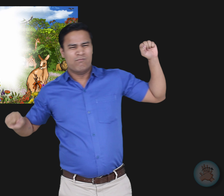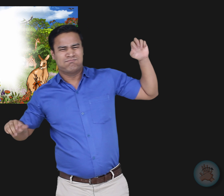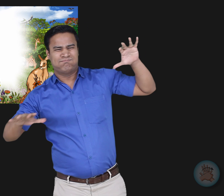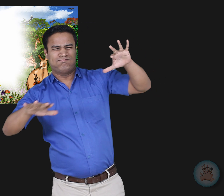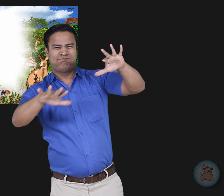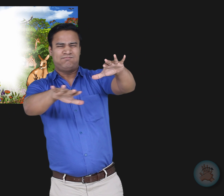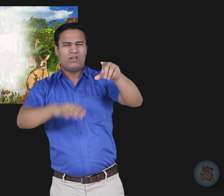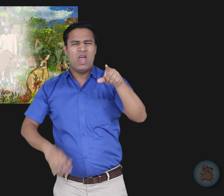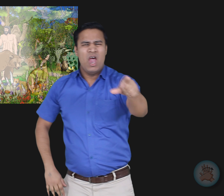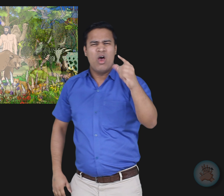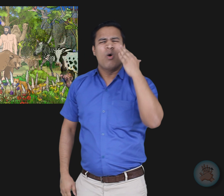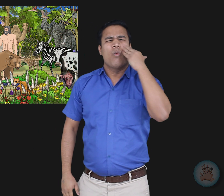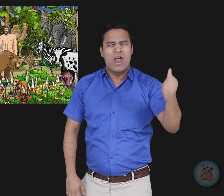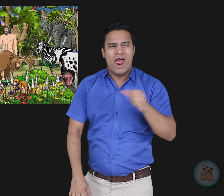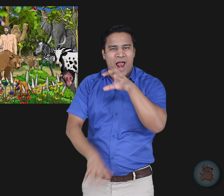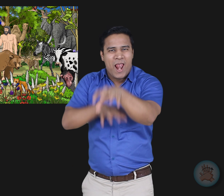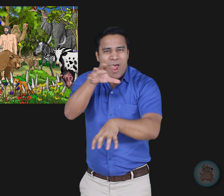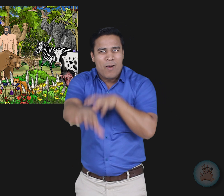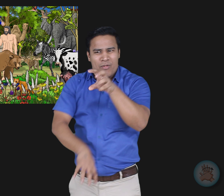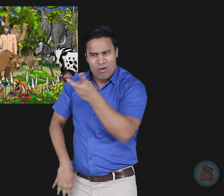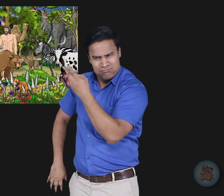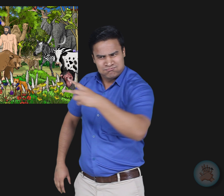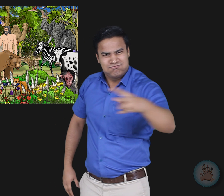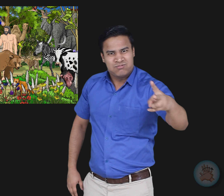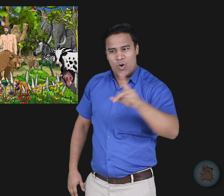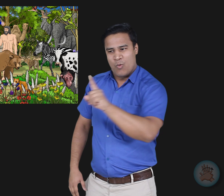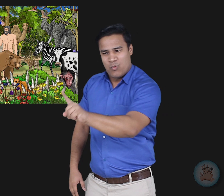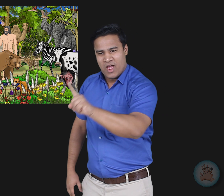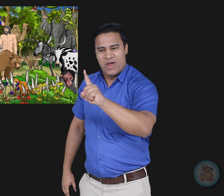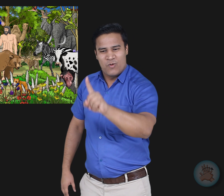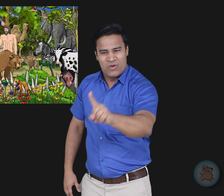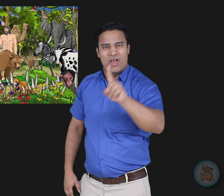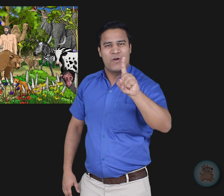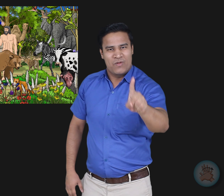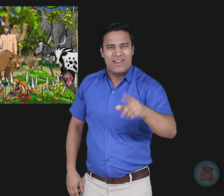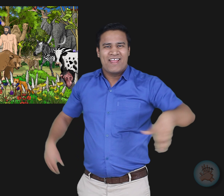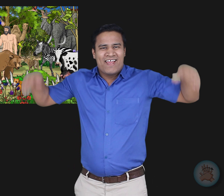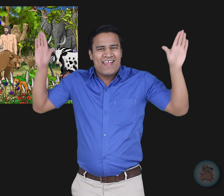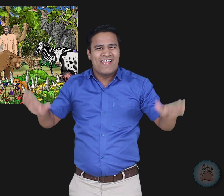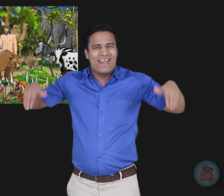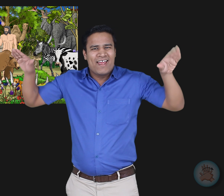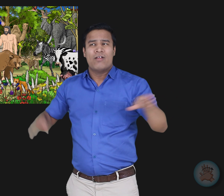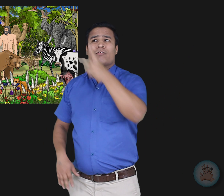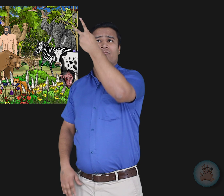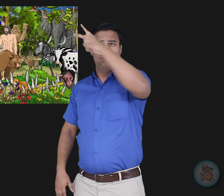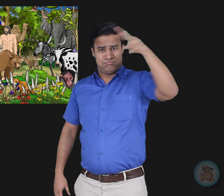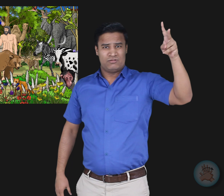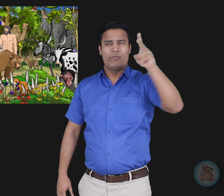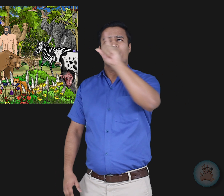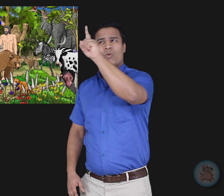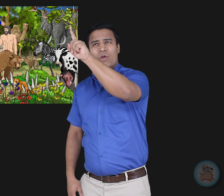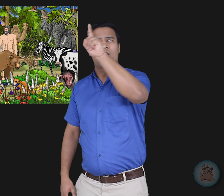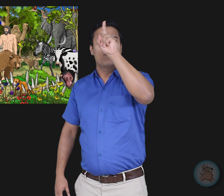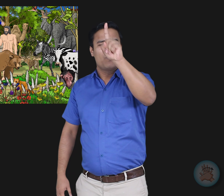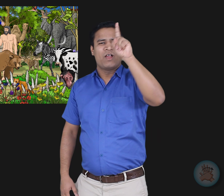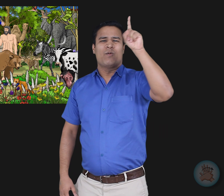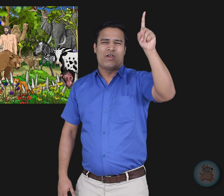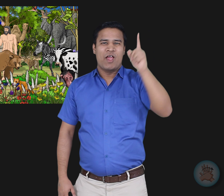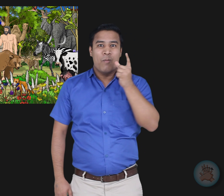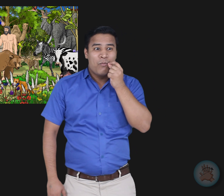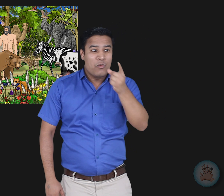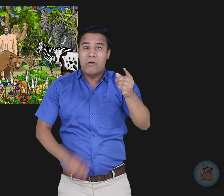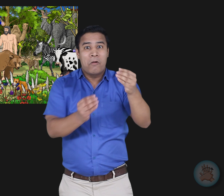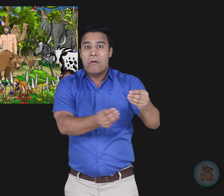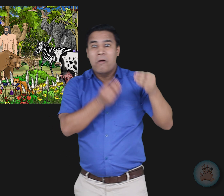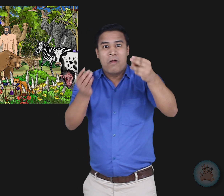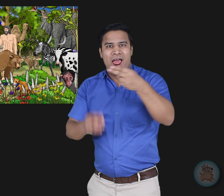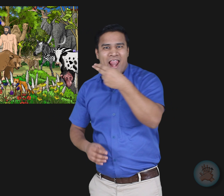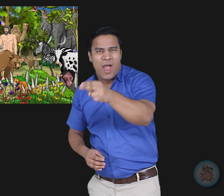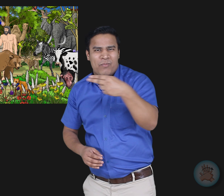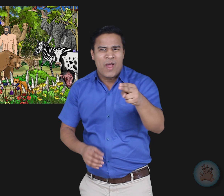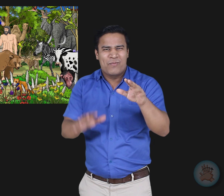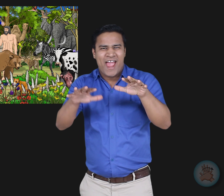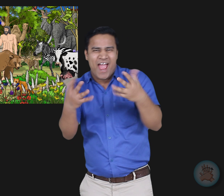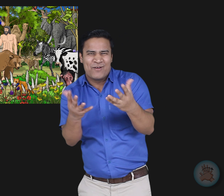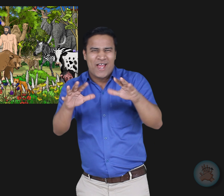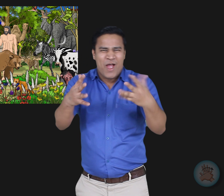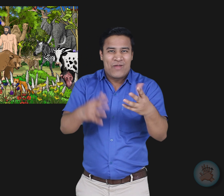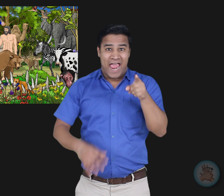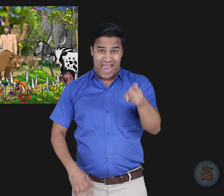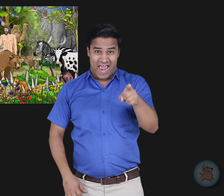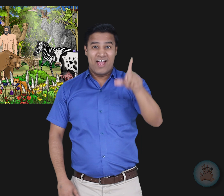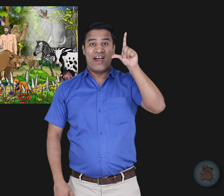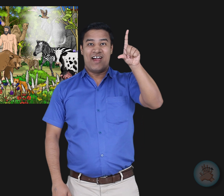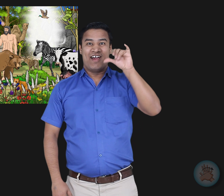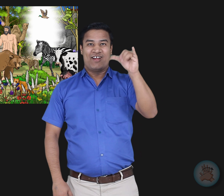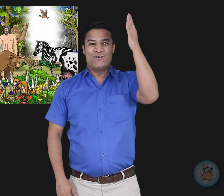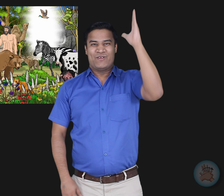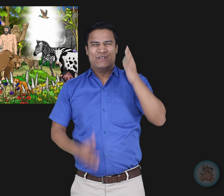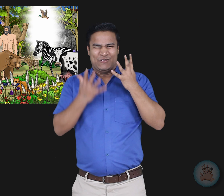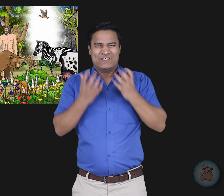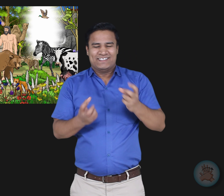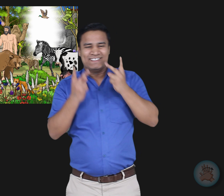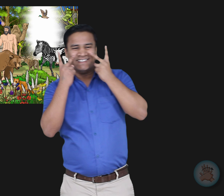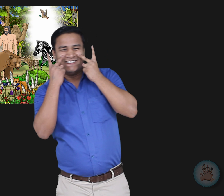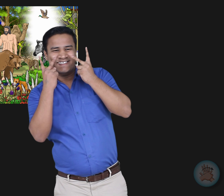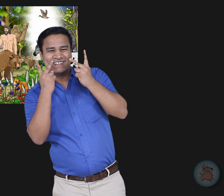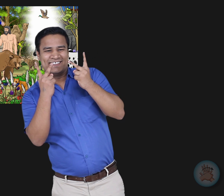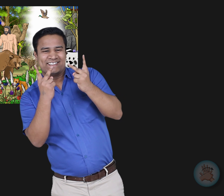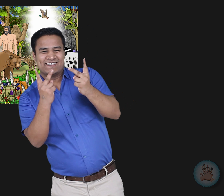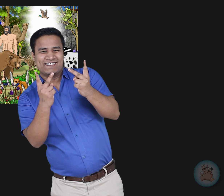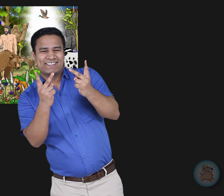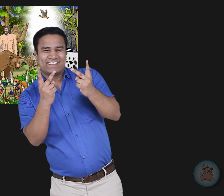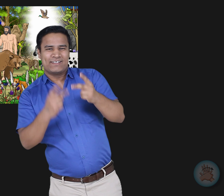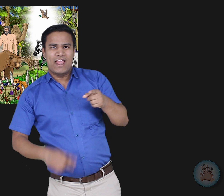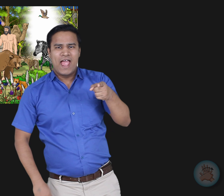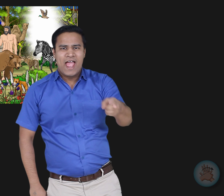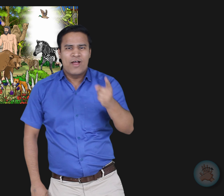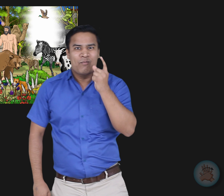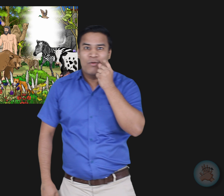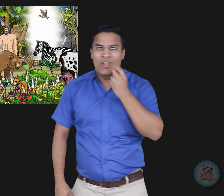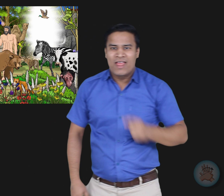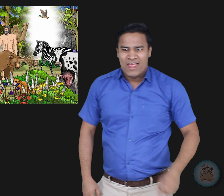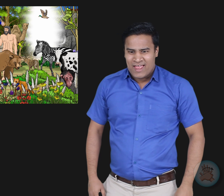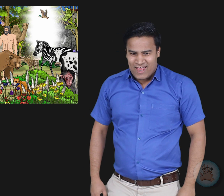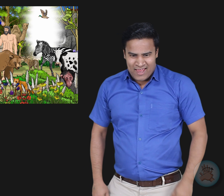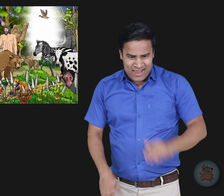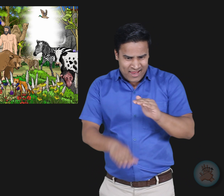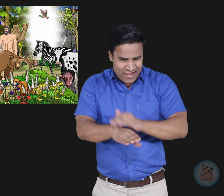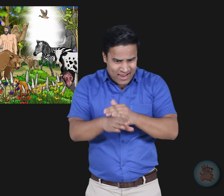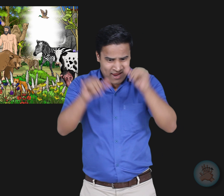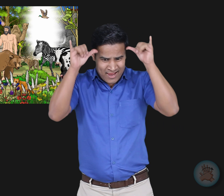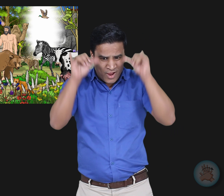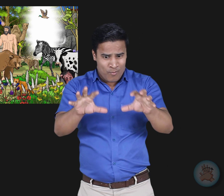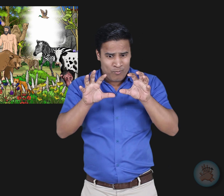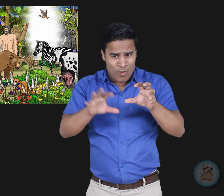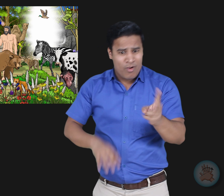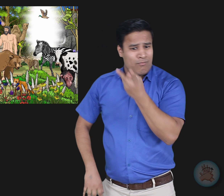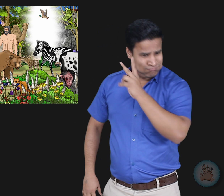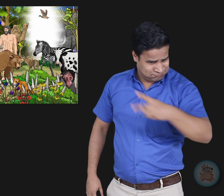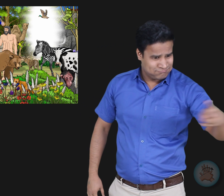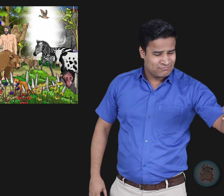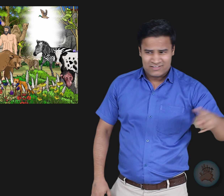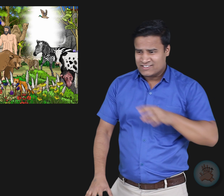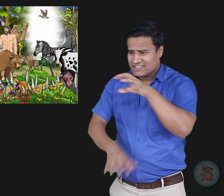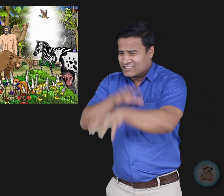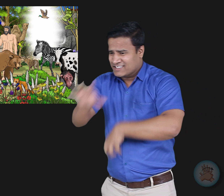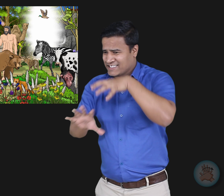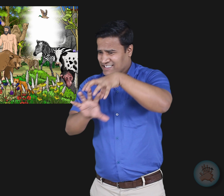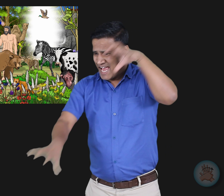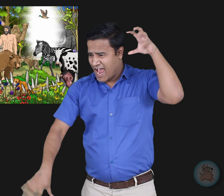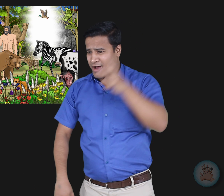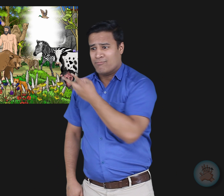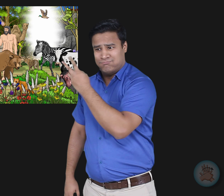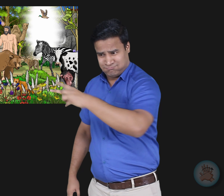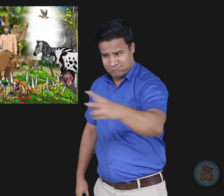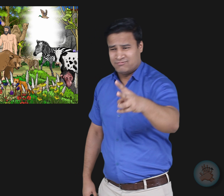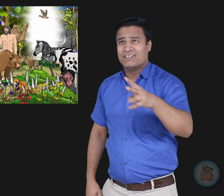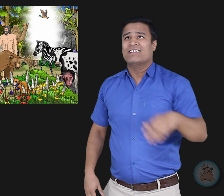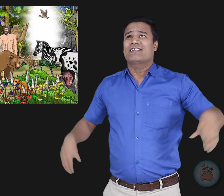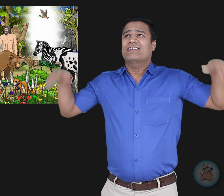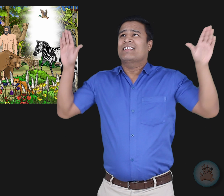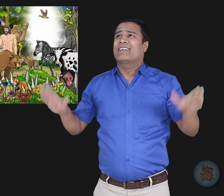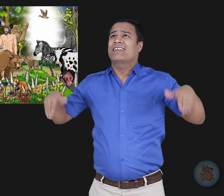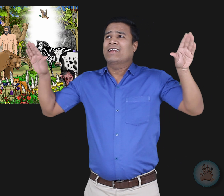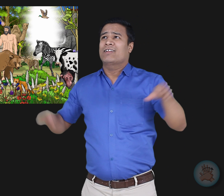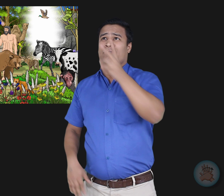And whatever the man called each living creature, that was its name.